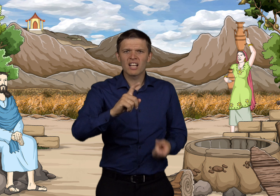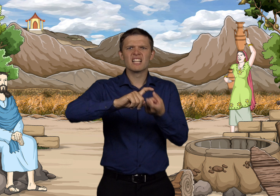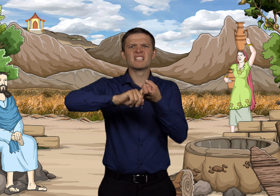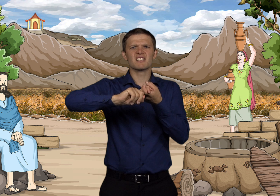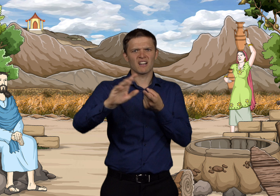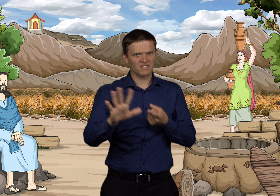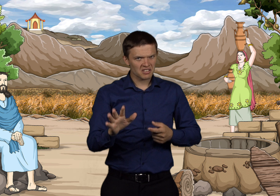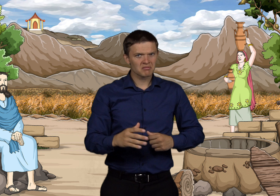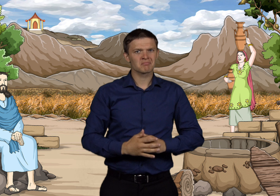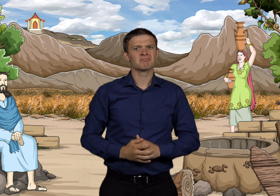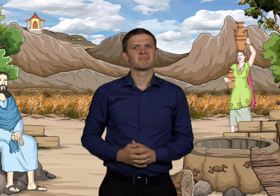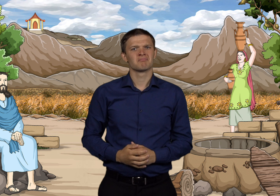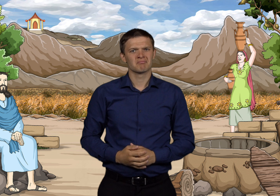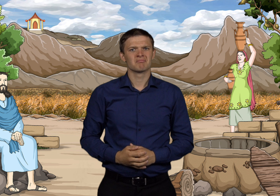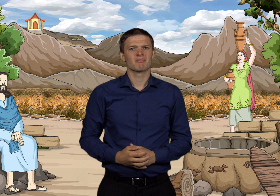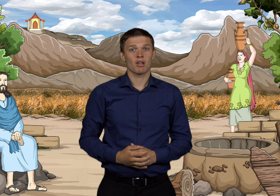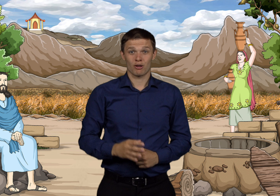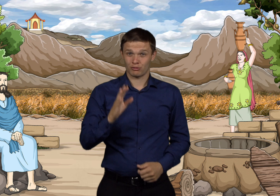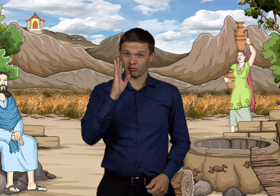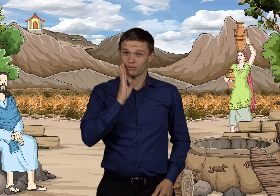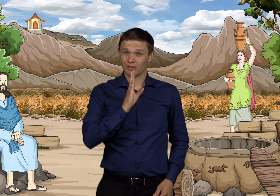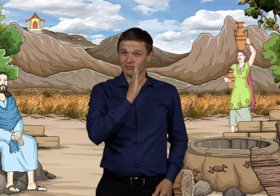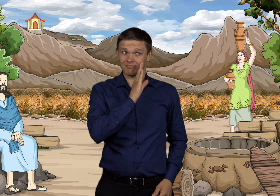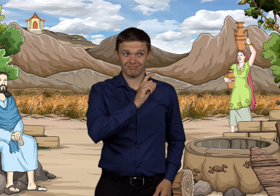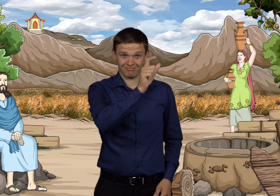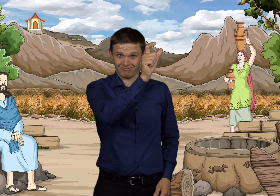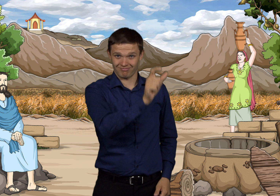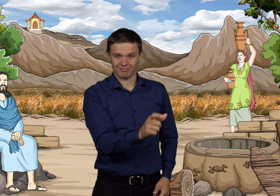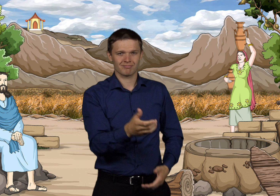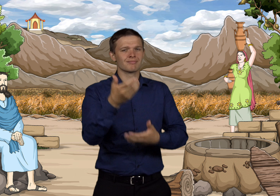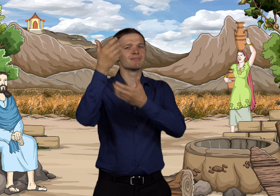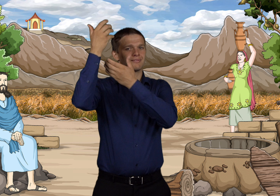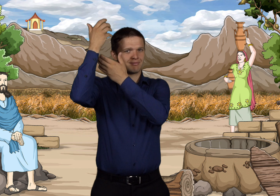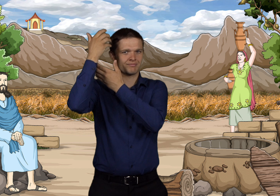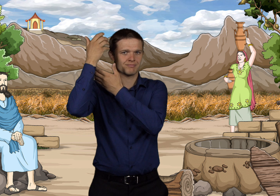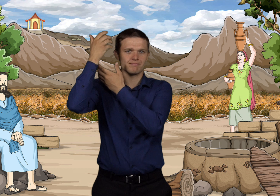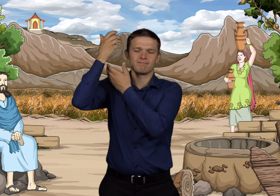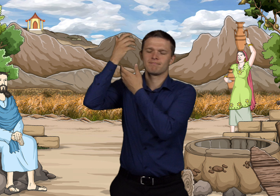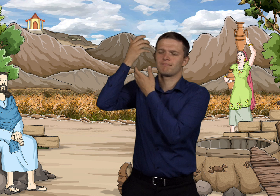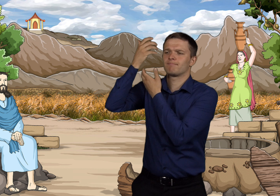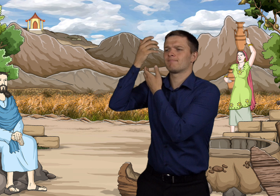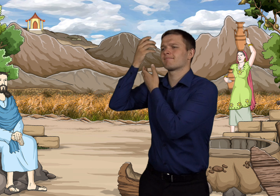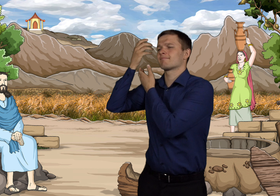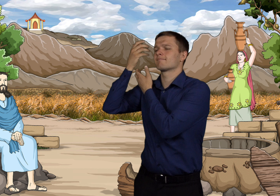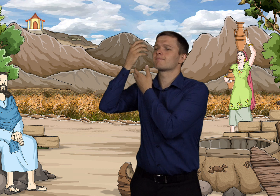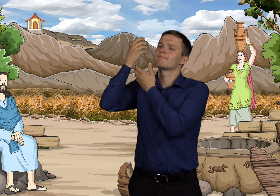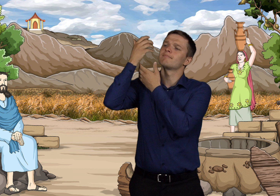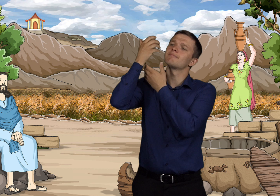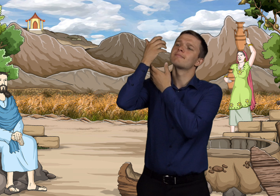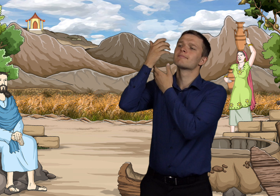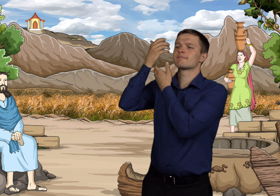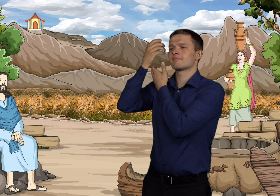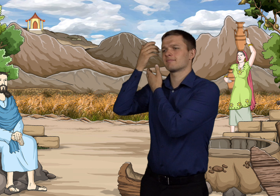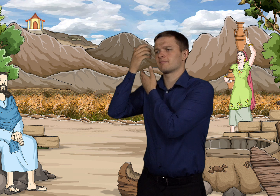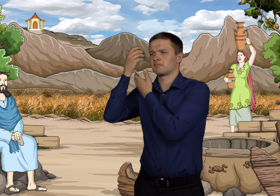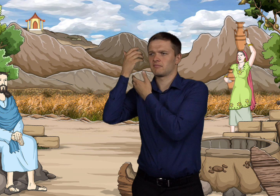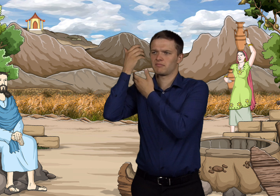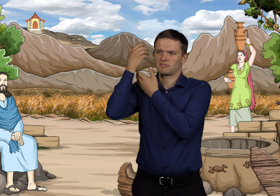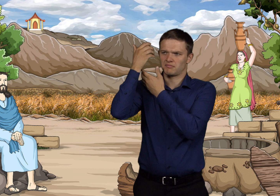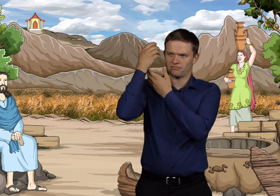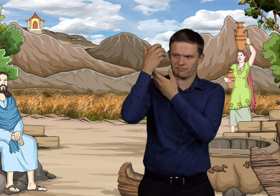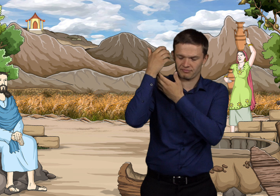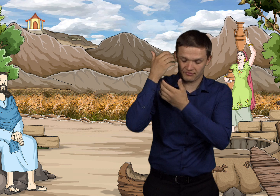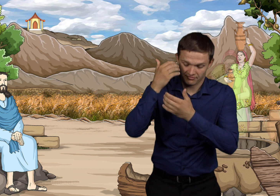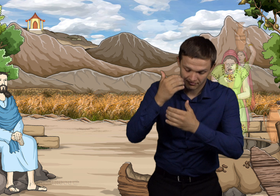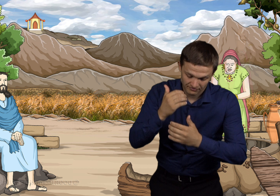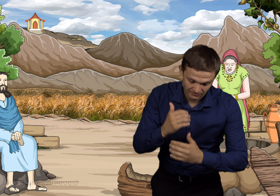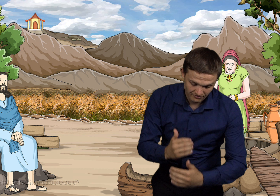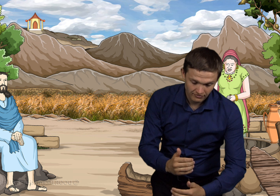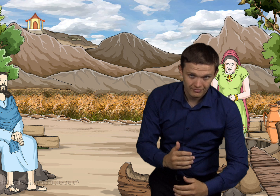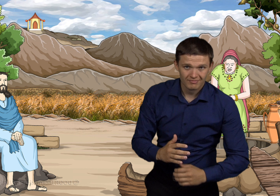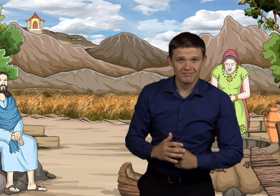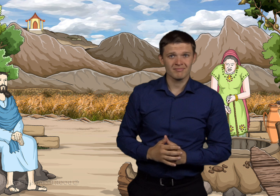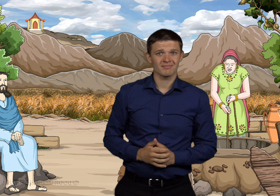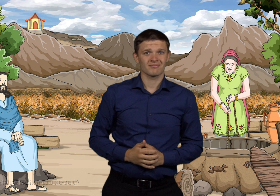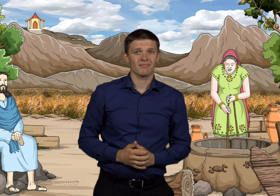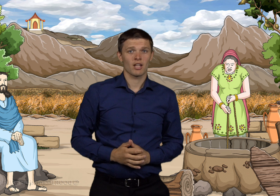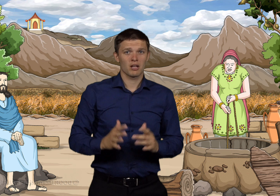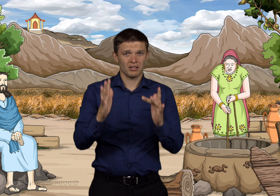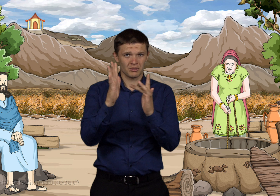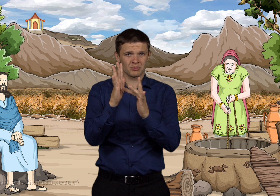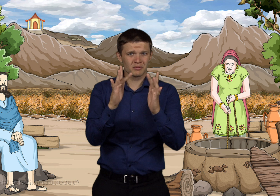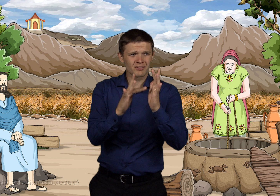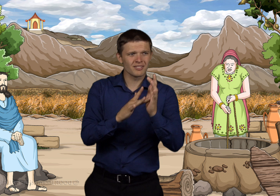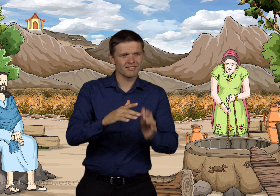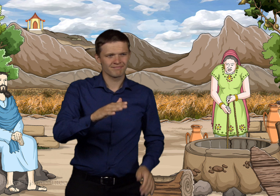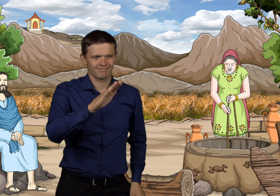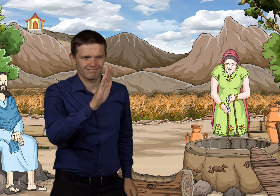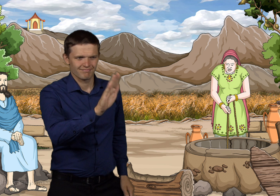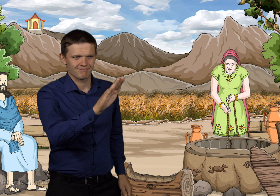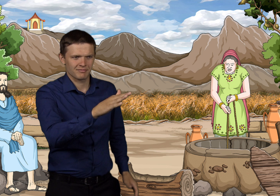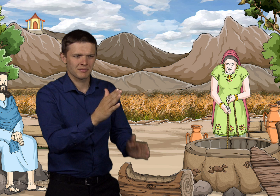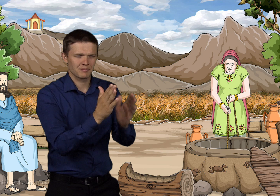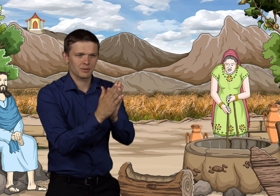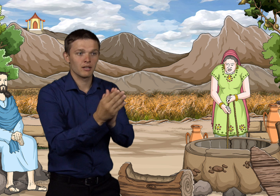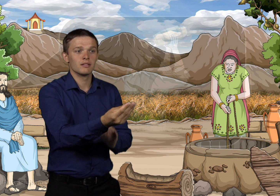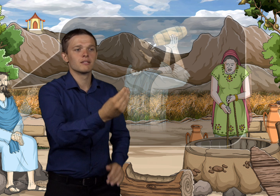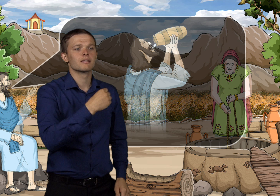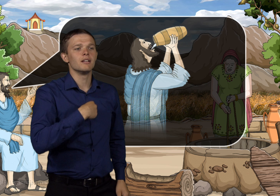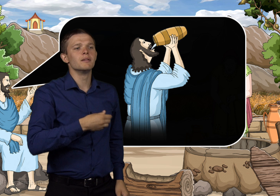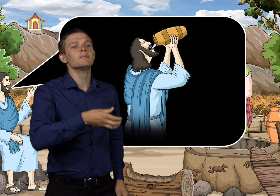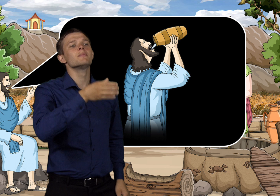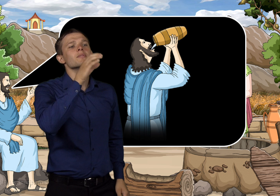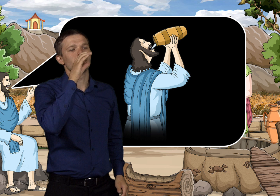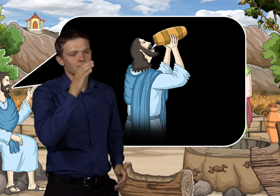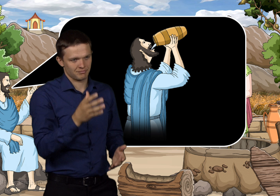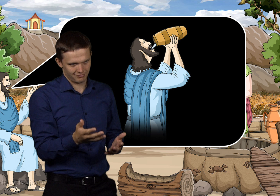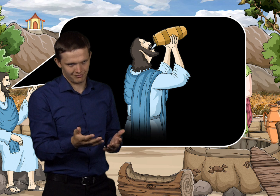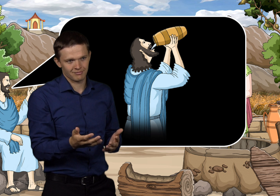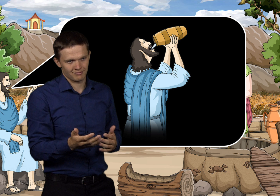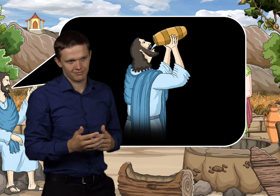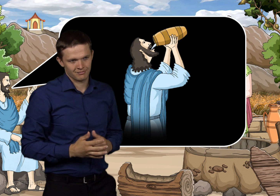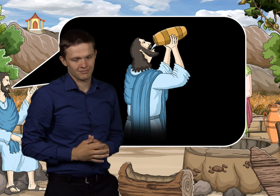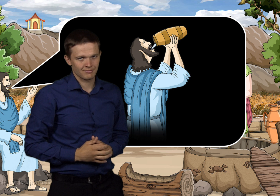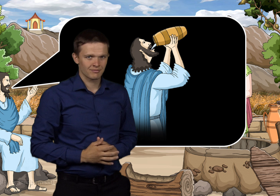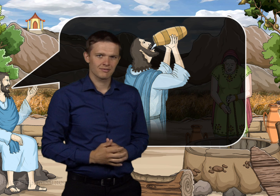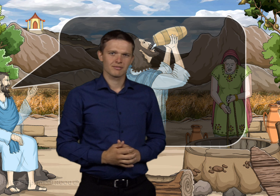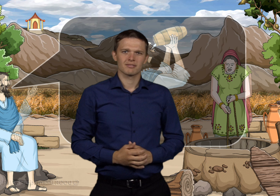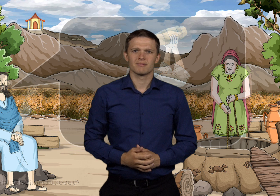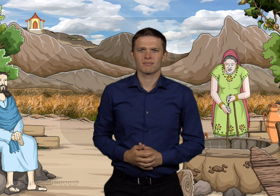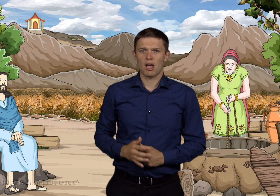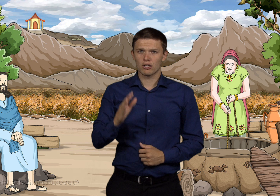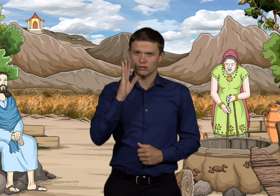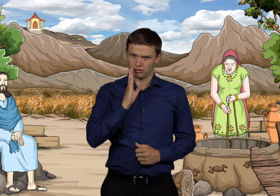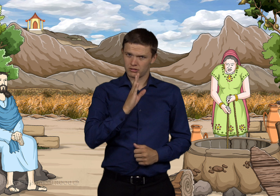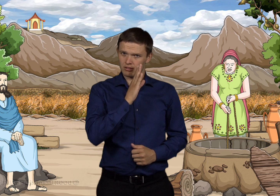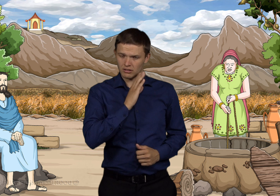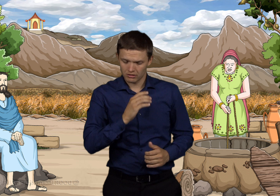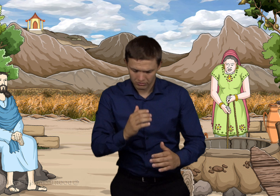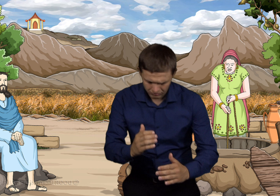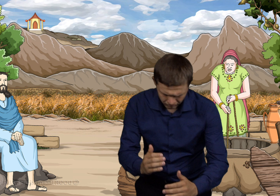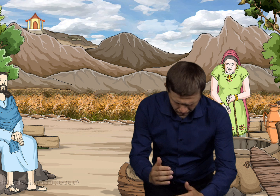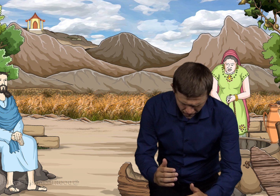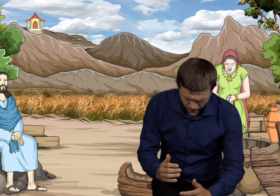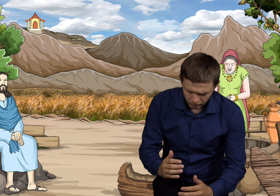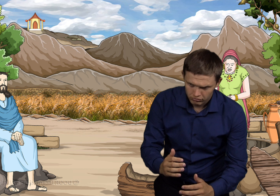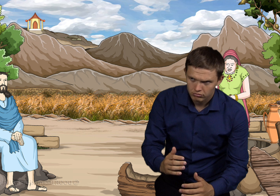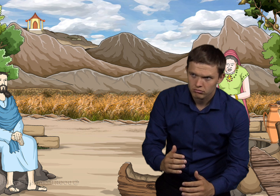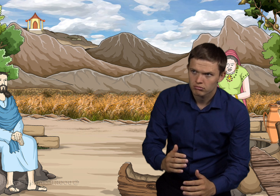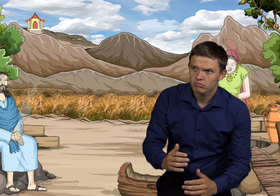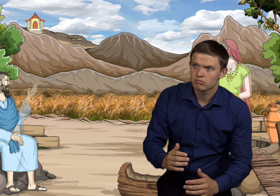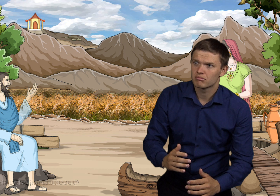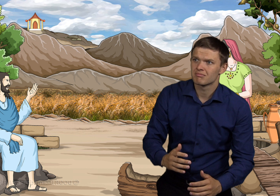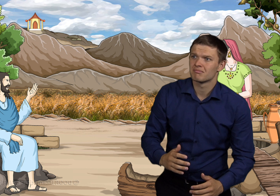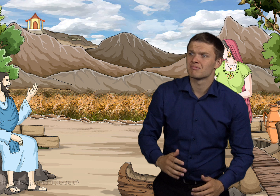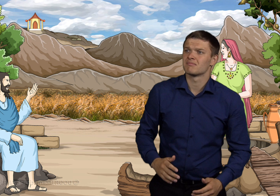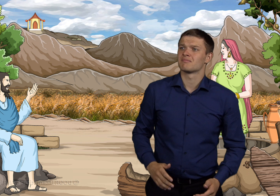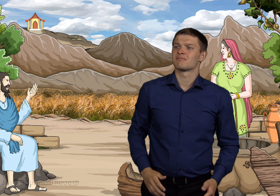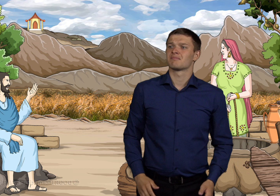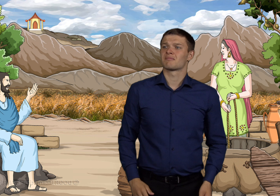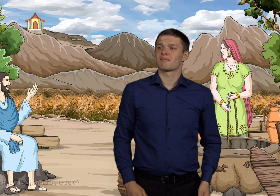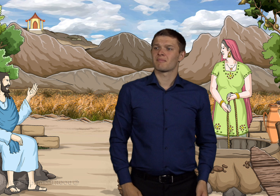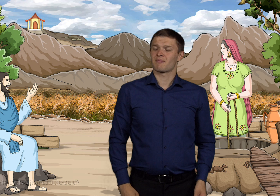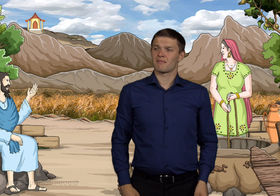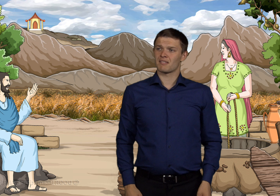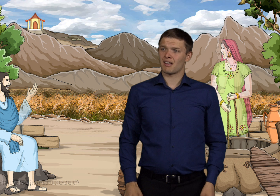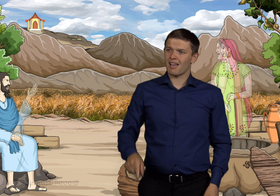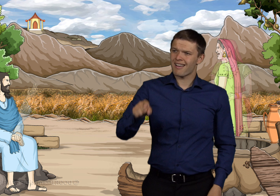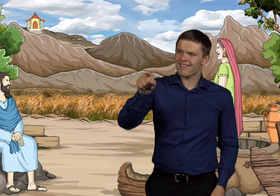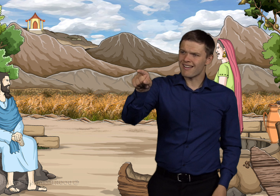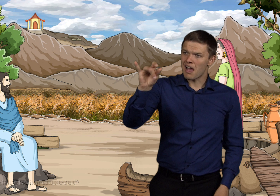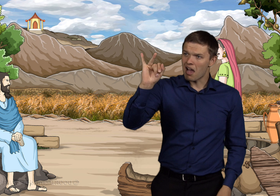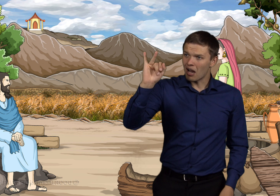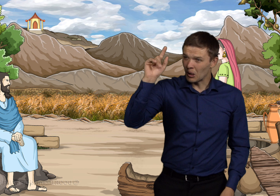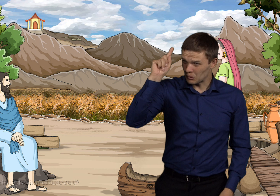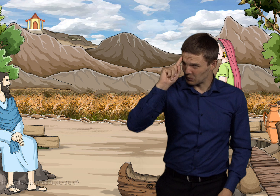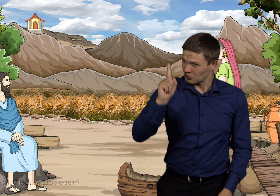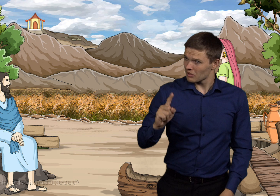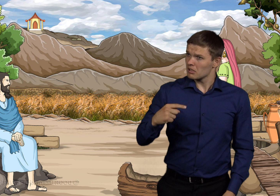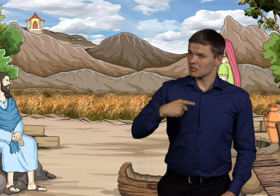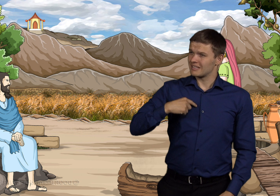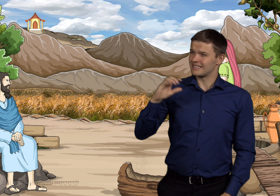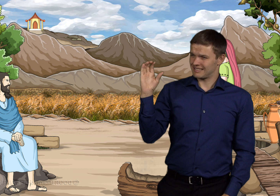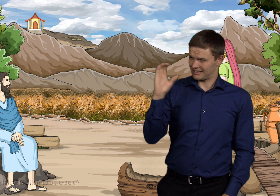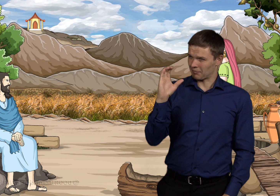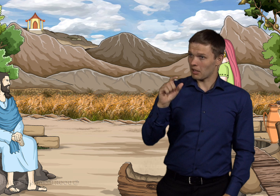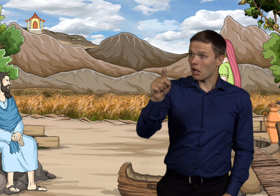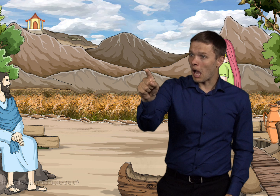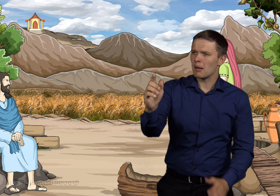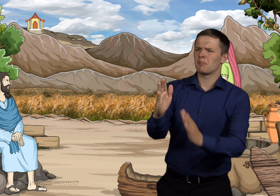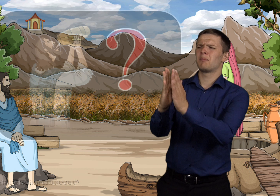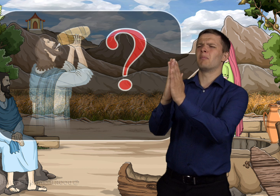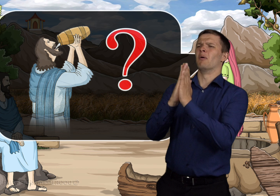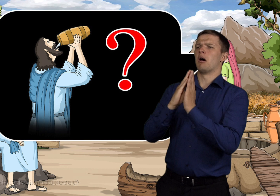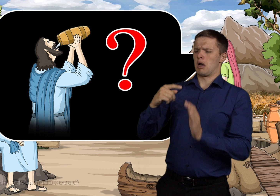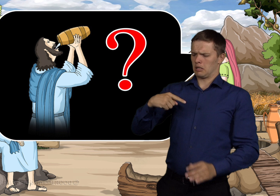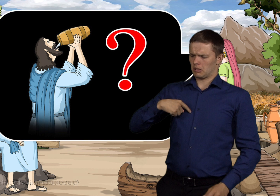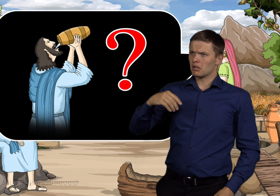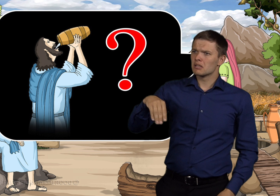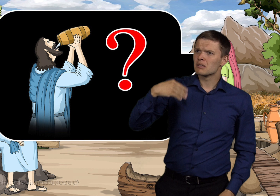(His disciples had gone into the town to buy food.) “You are a Jew,” said the woman.